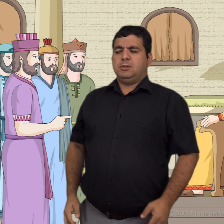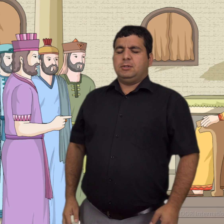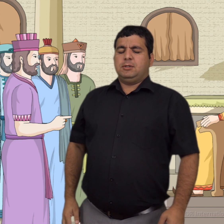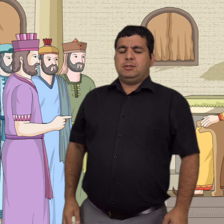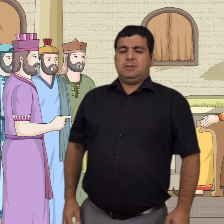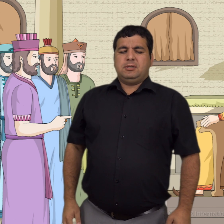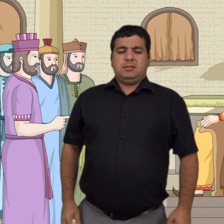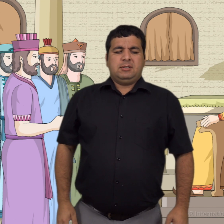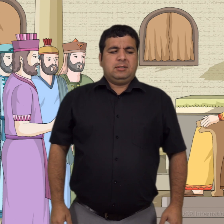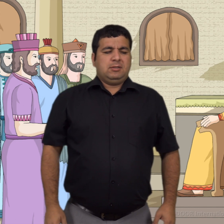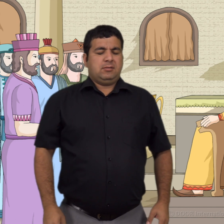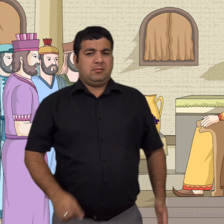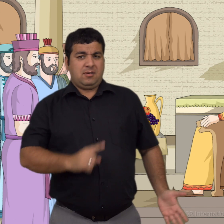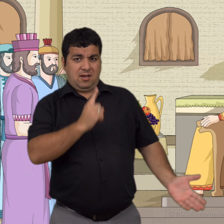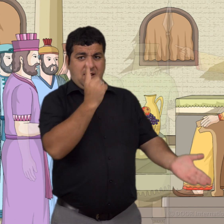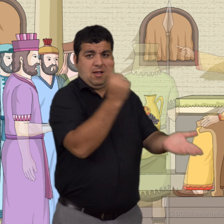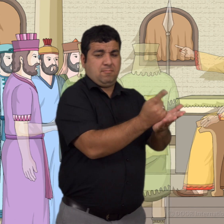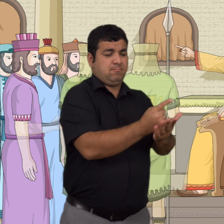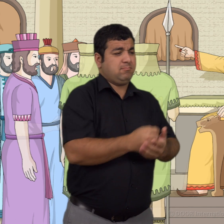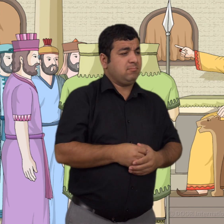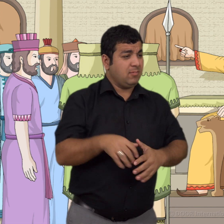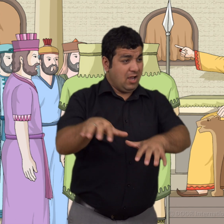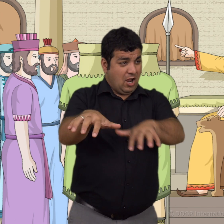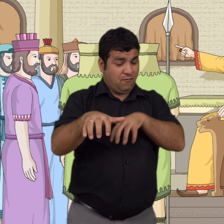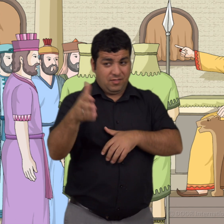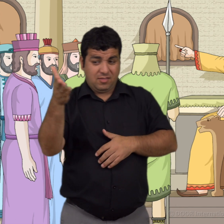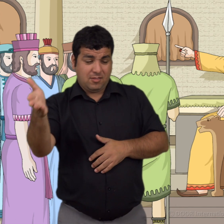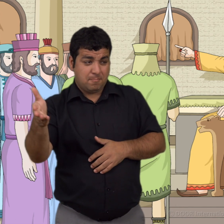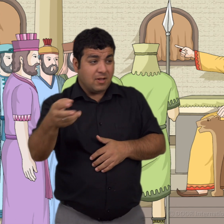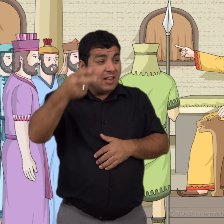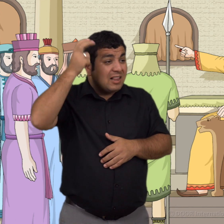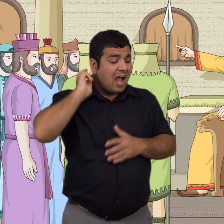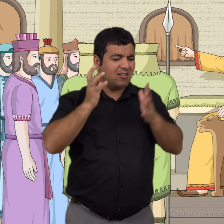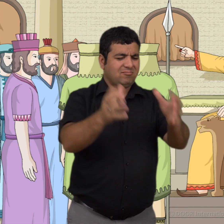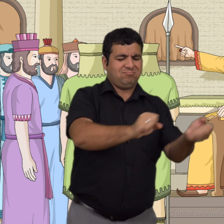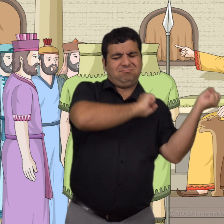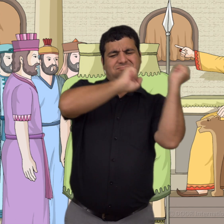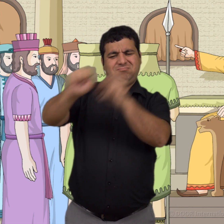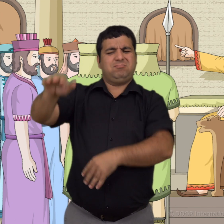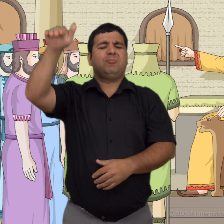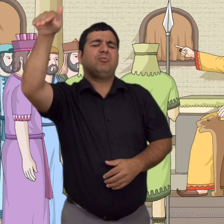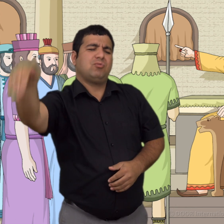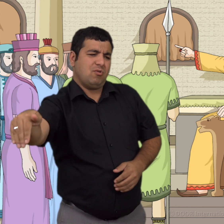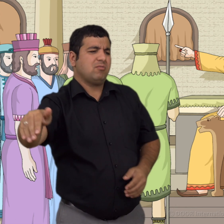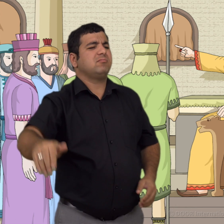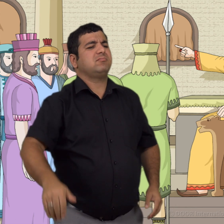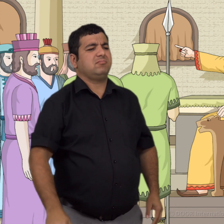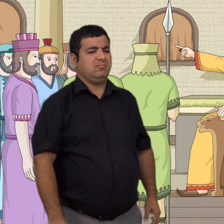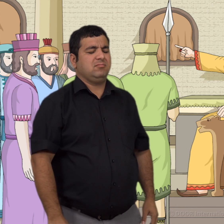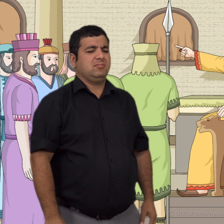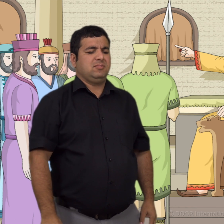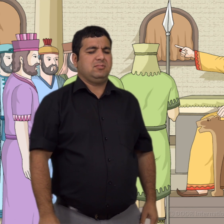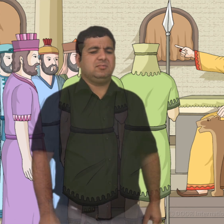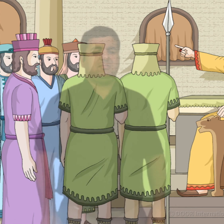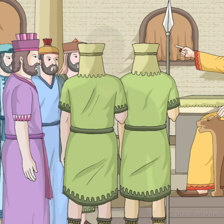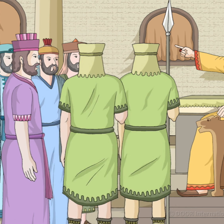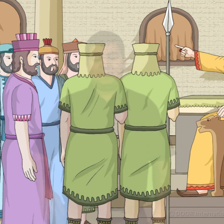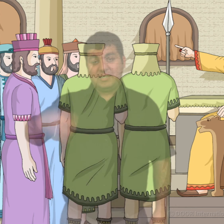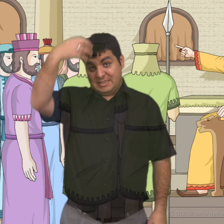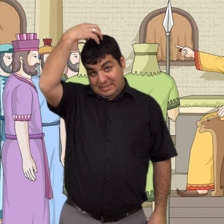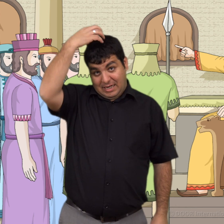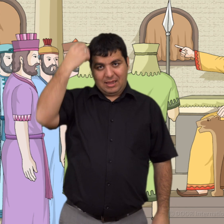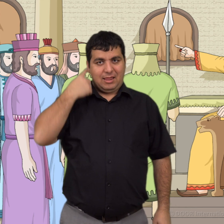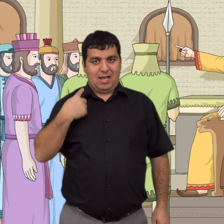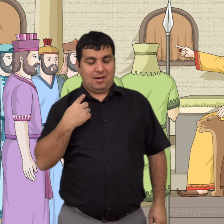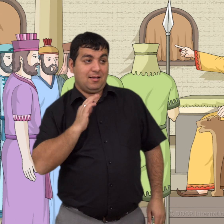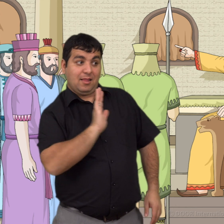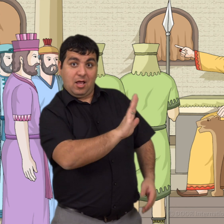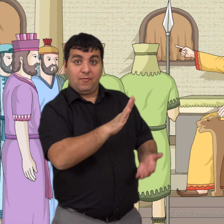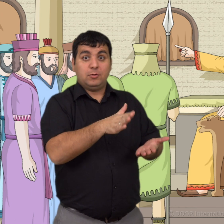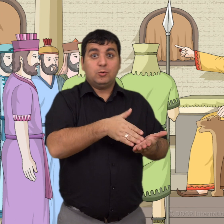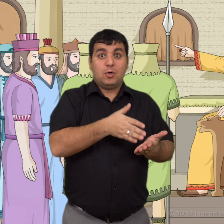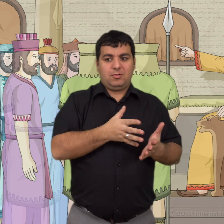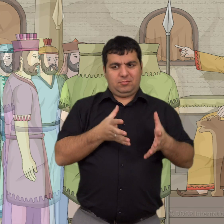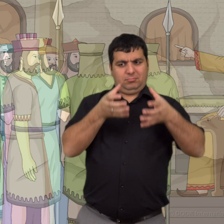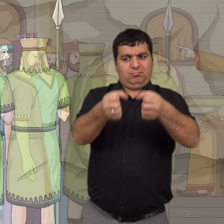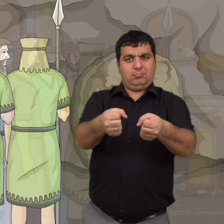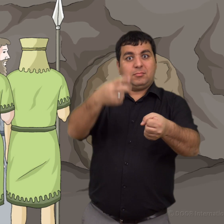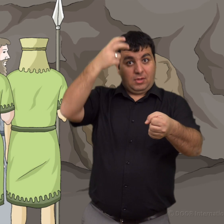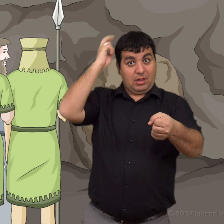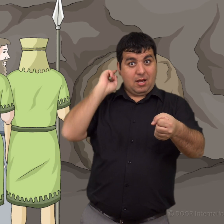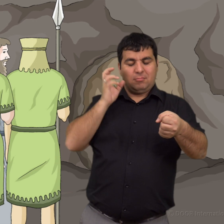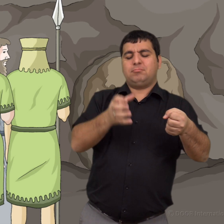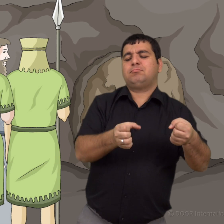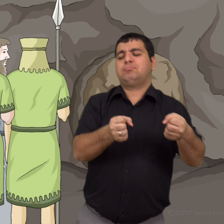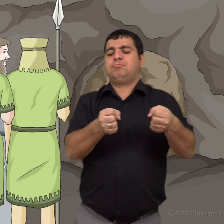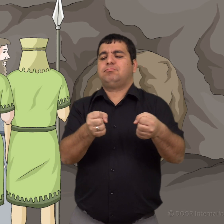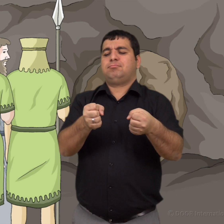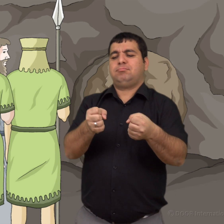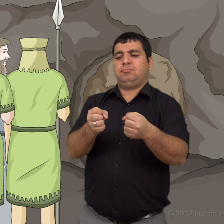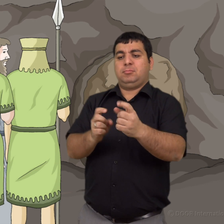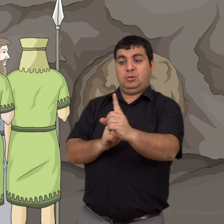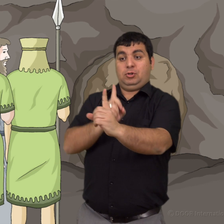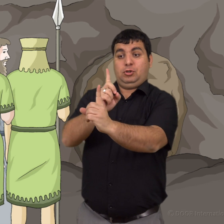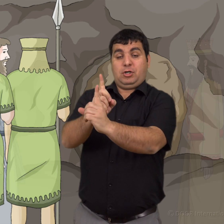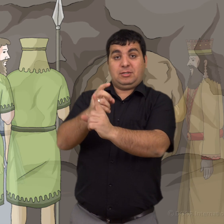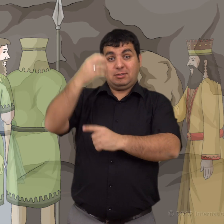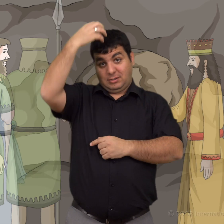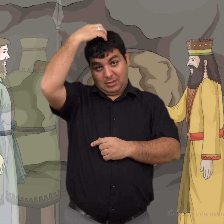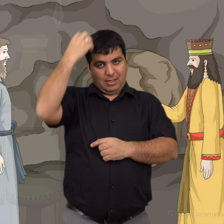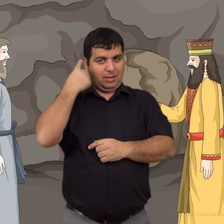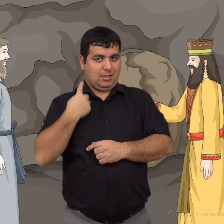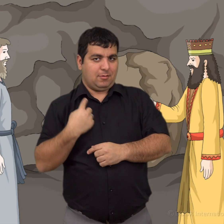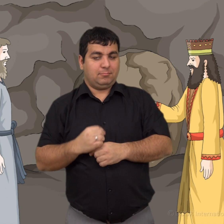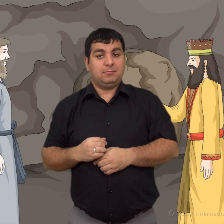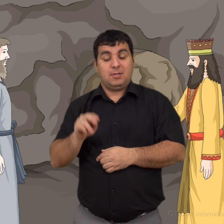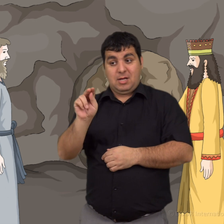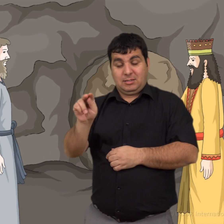So the king gave the order, and they brought Daniel and threw him into the den of lions.